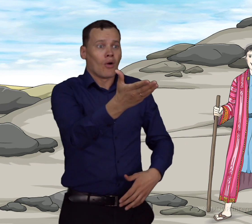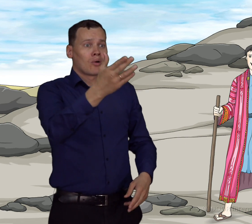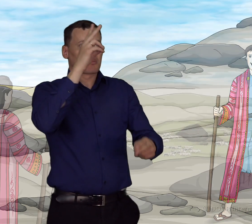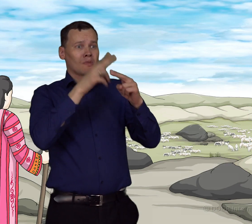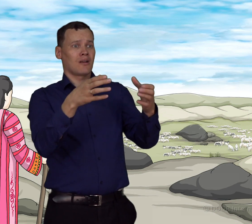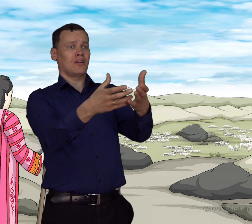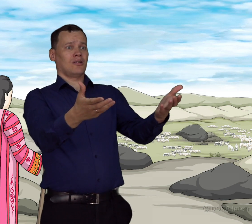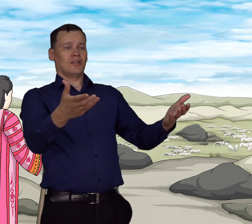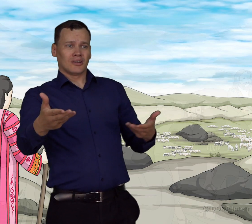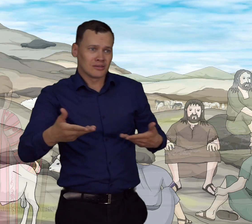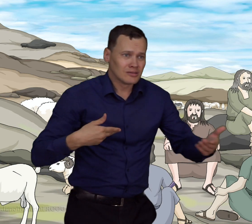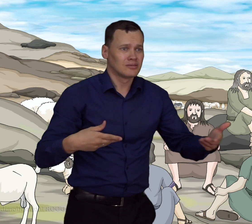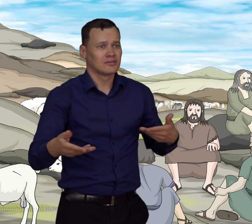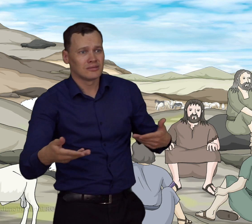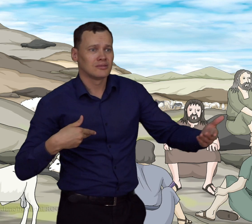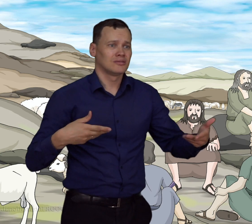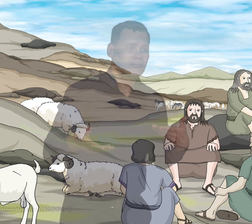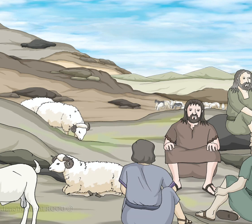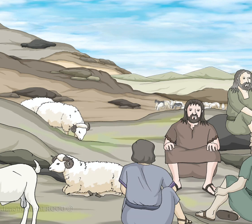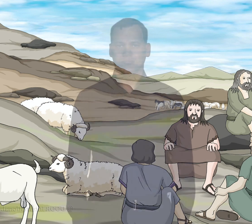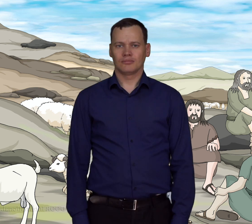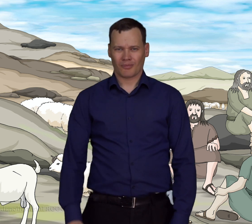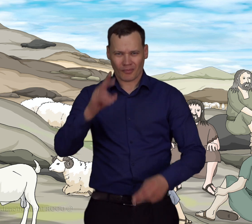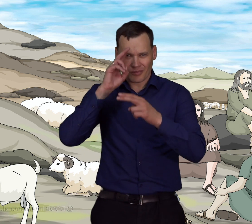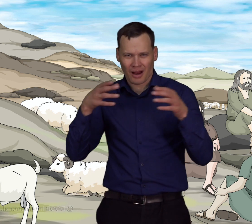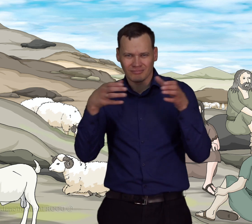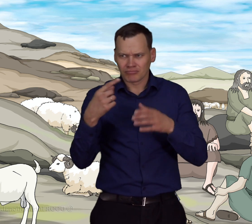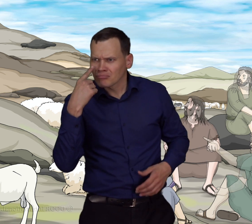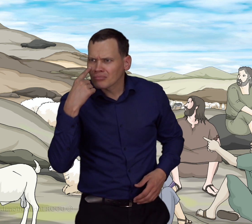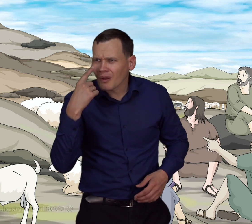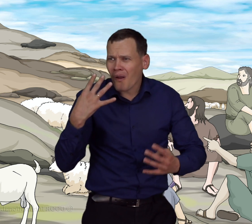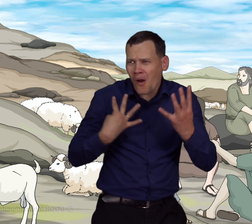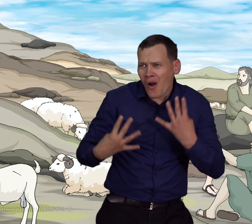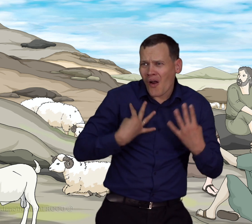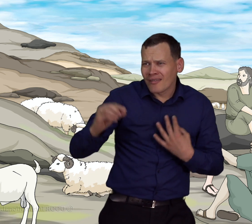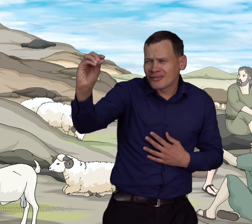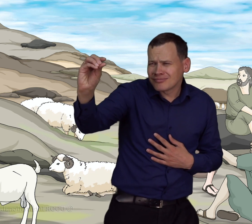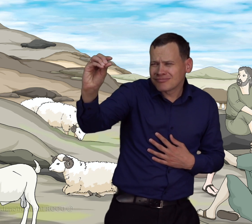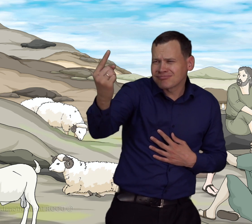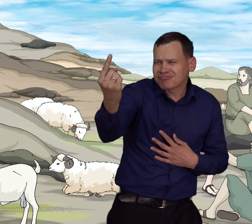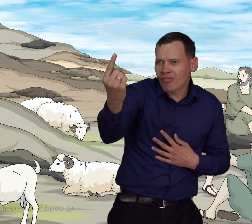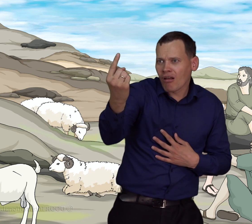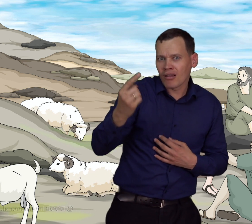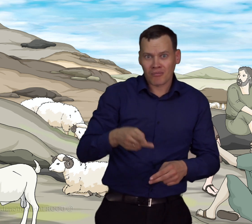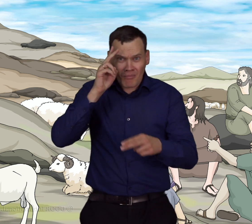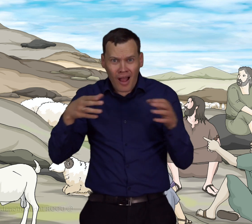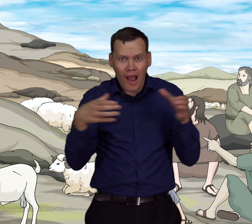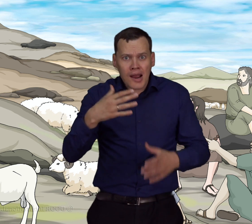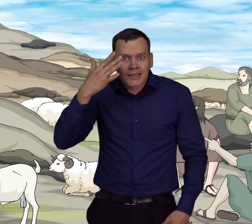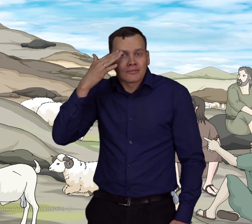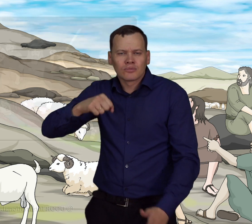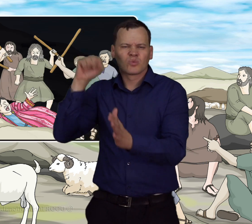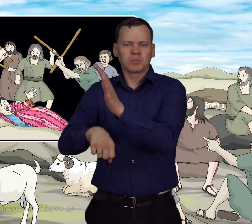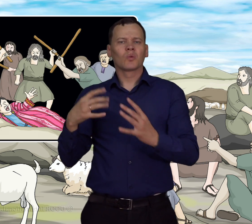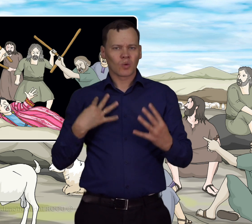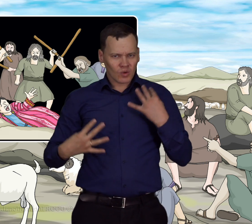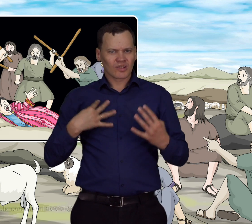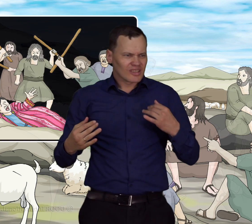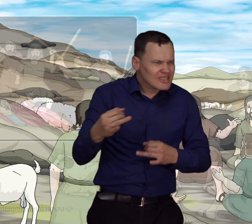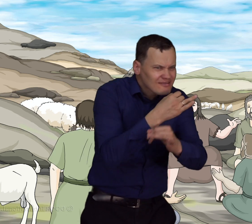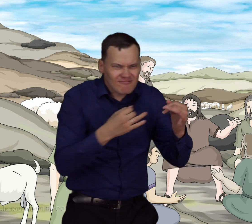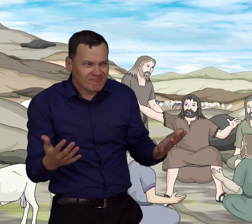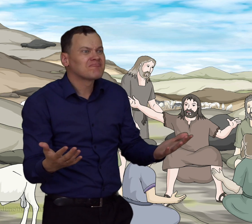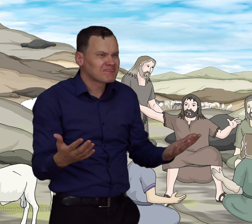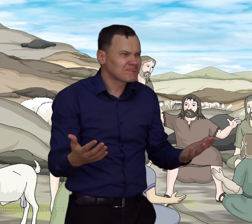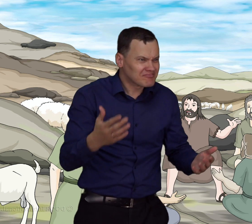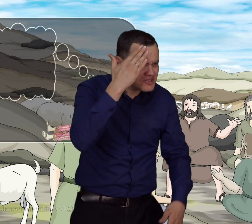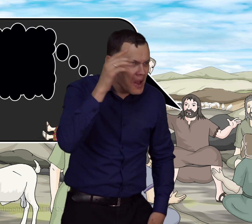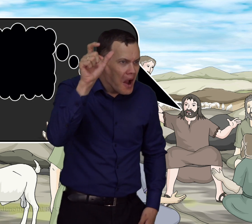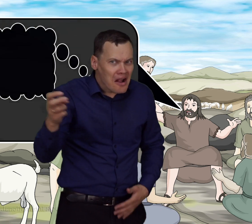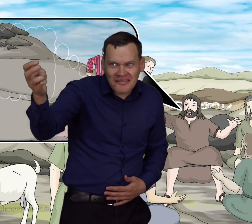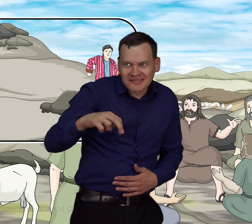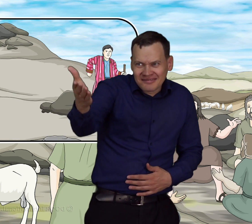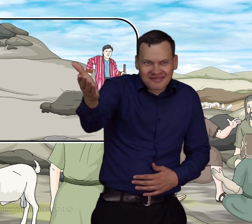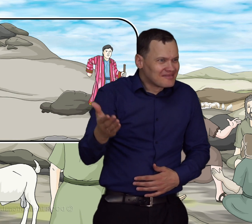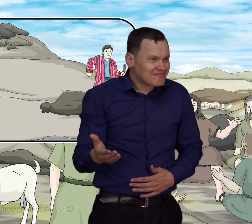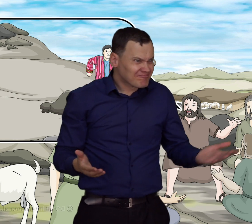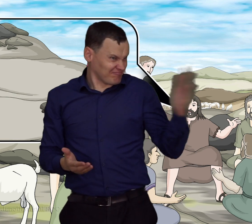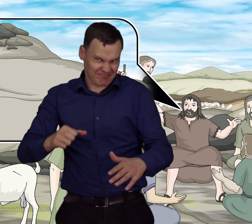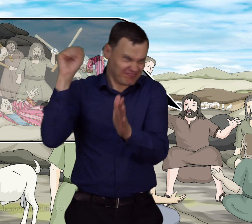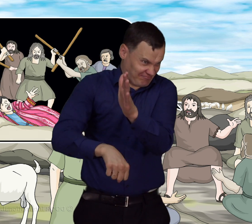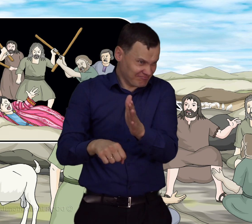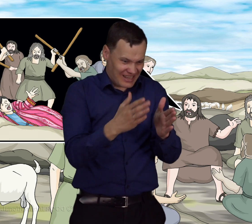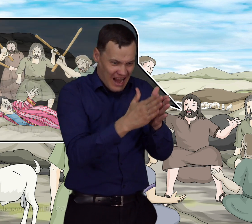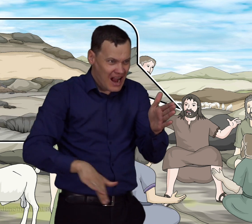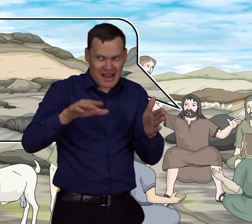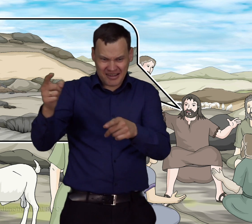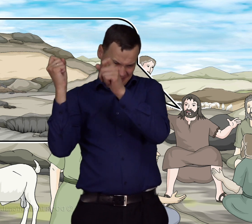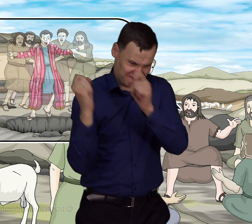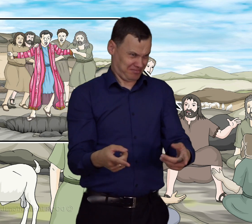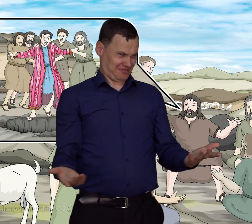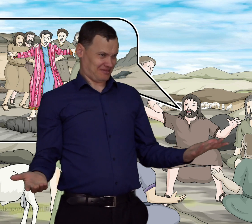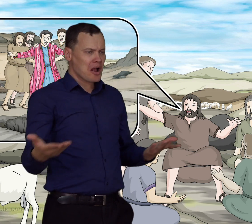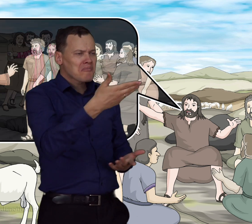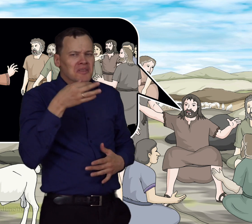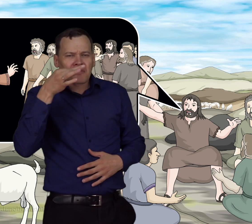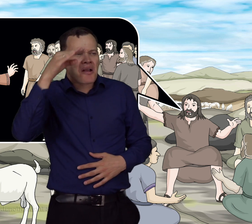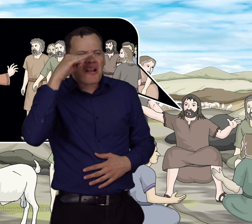Now Joseph’s brothers saw him in the distance, and before he arrived, they plotted to kill him. “Here comes that dreamer!” they said to one another. “Come now, let us kill him and throw him into one of the pits.